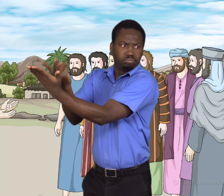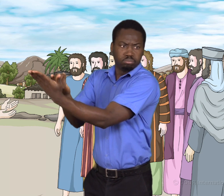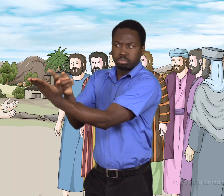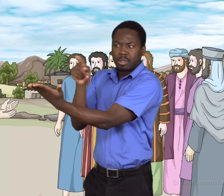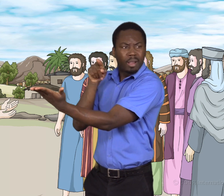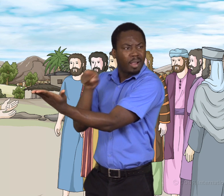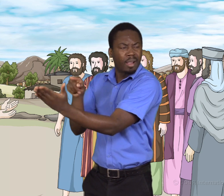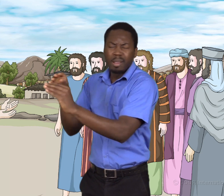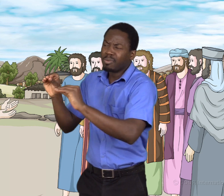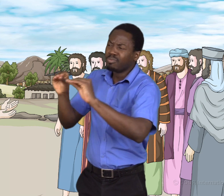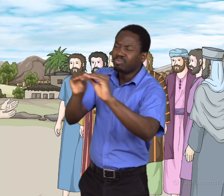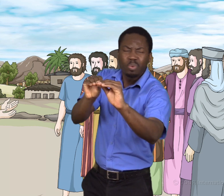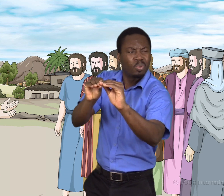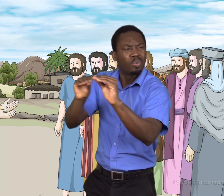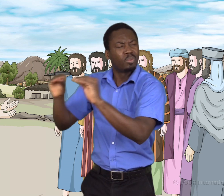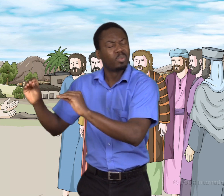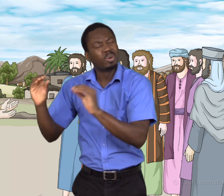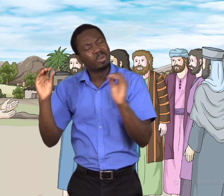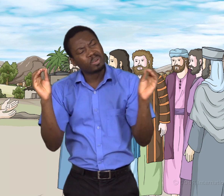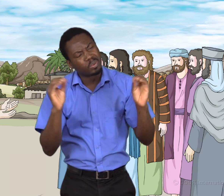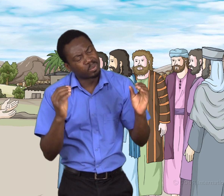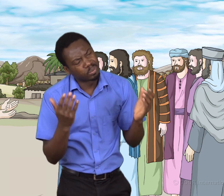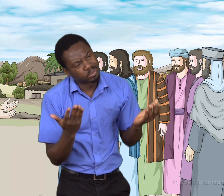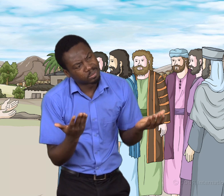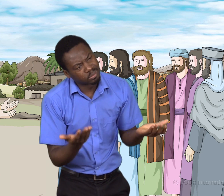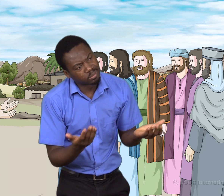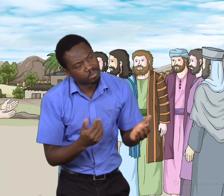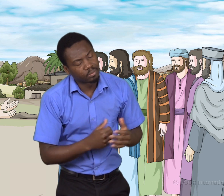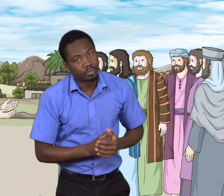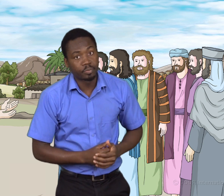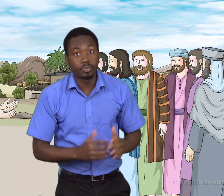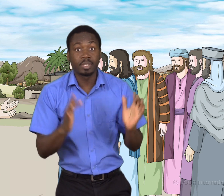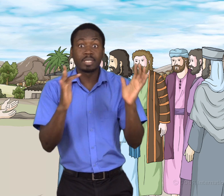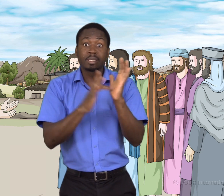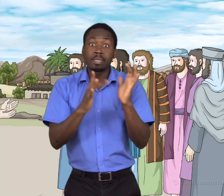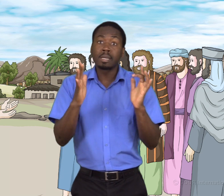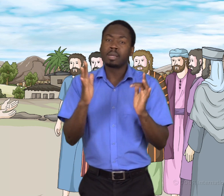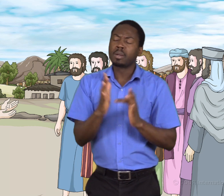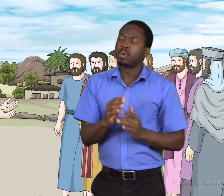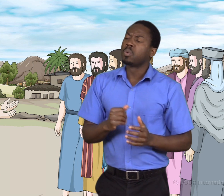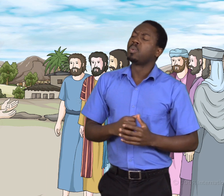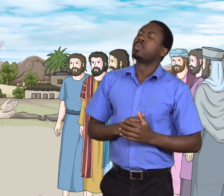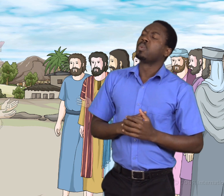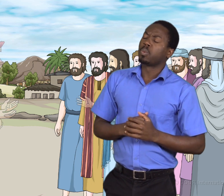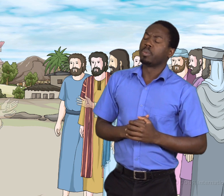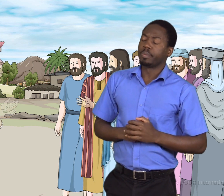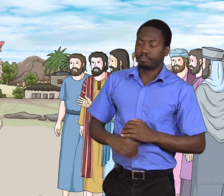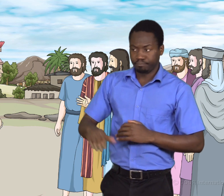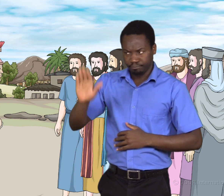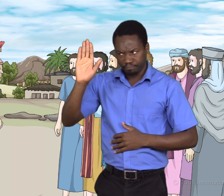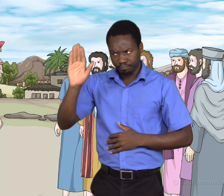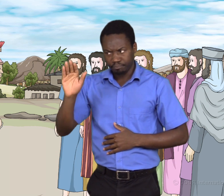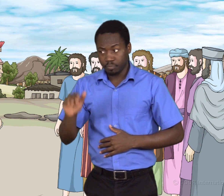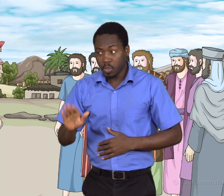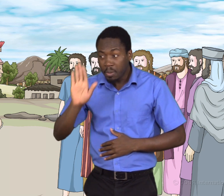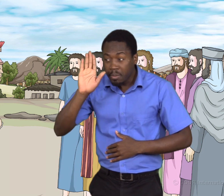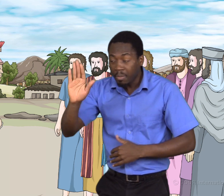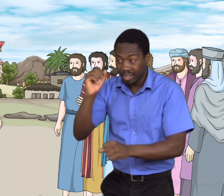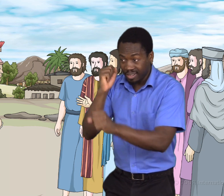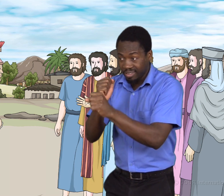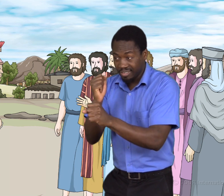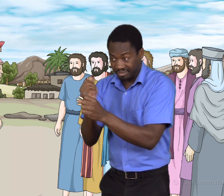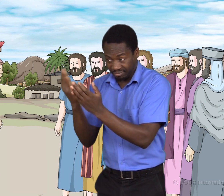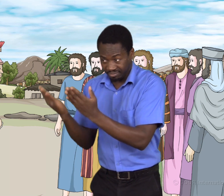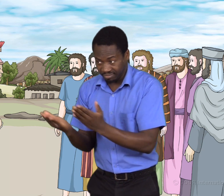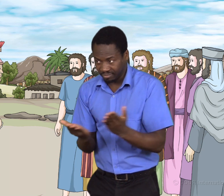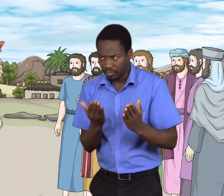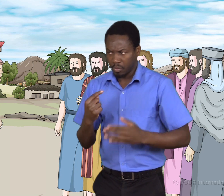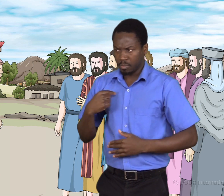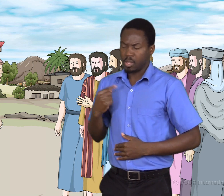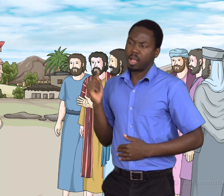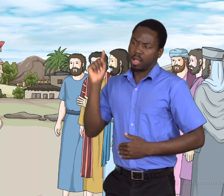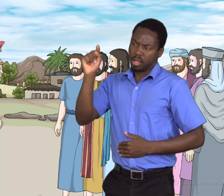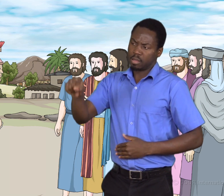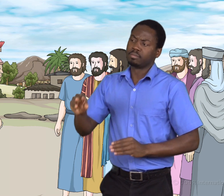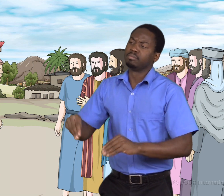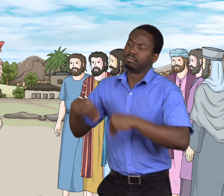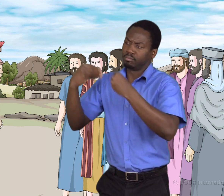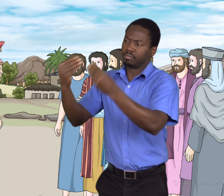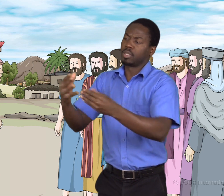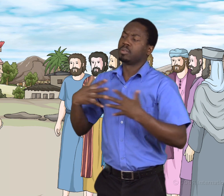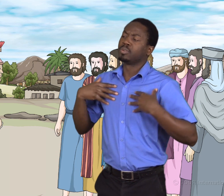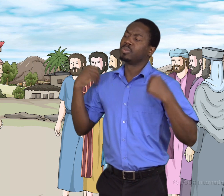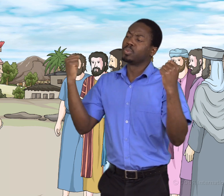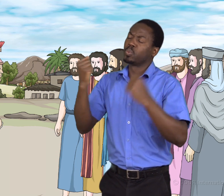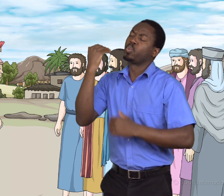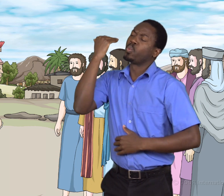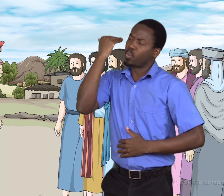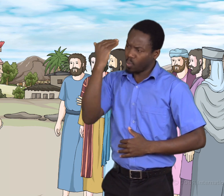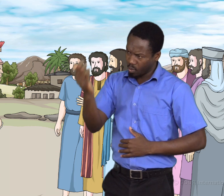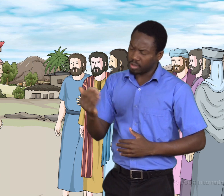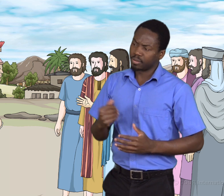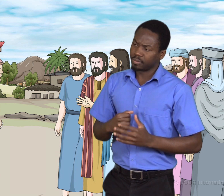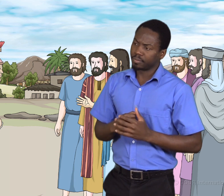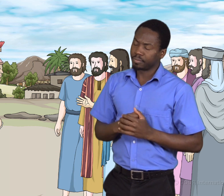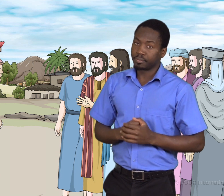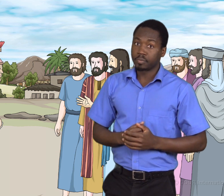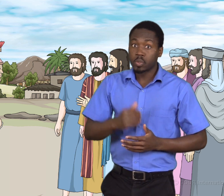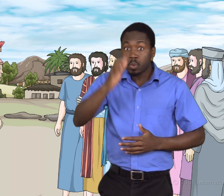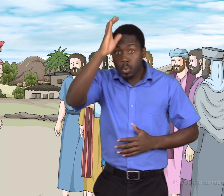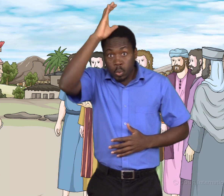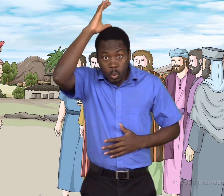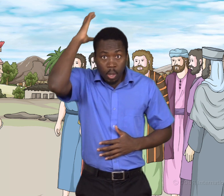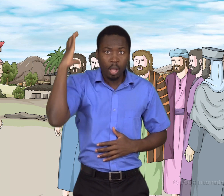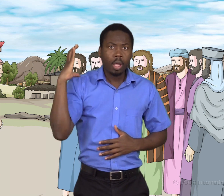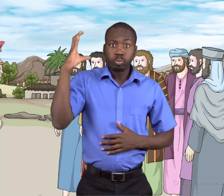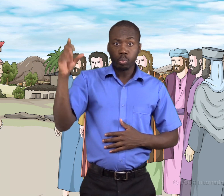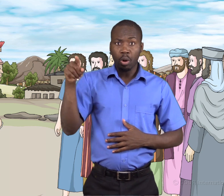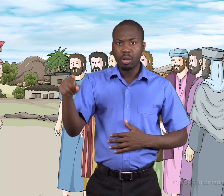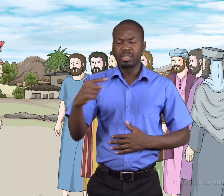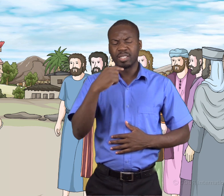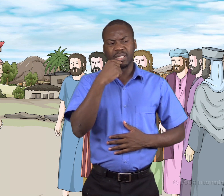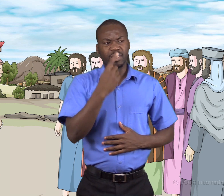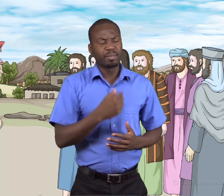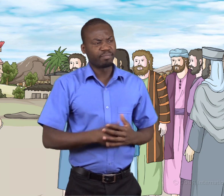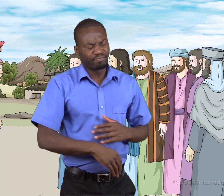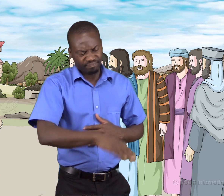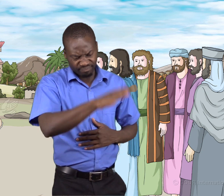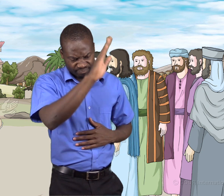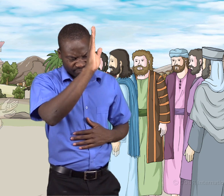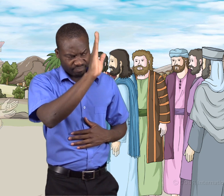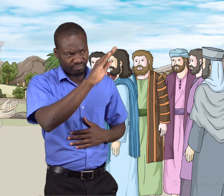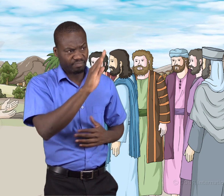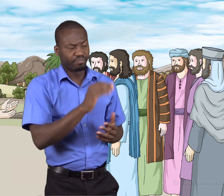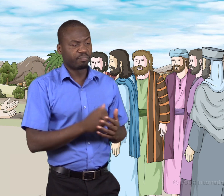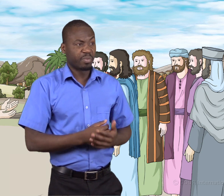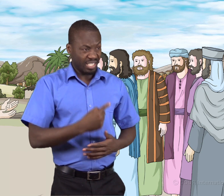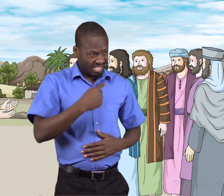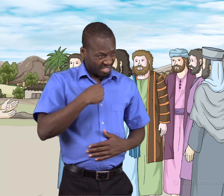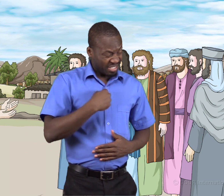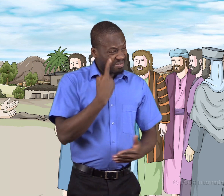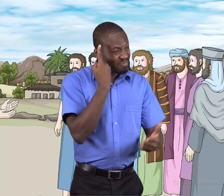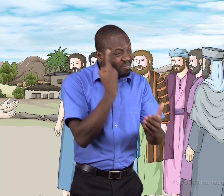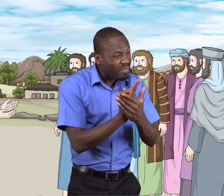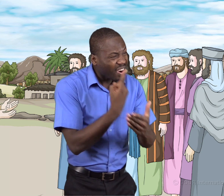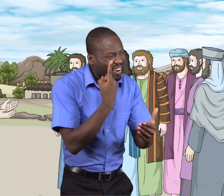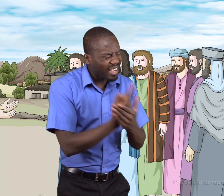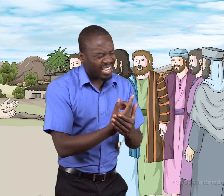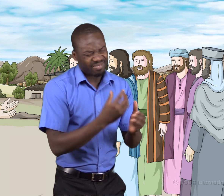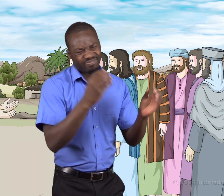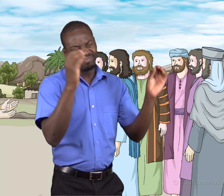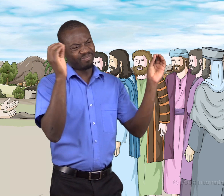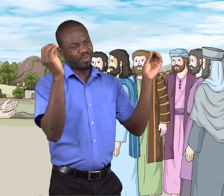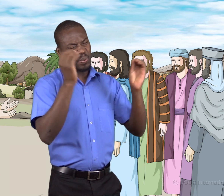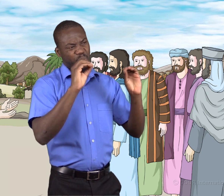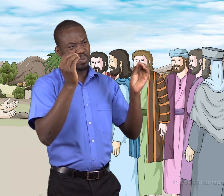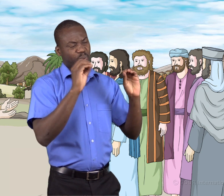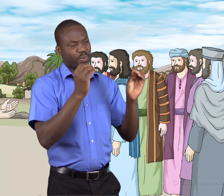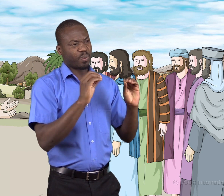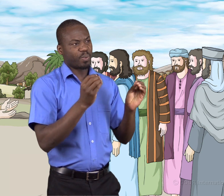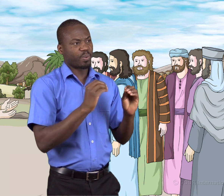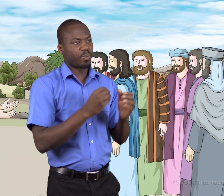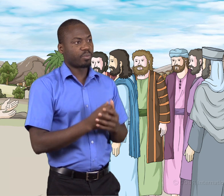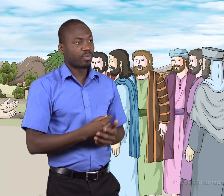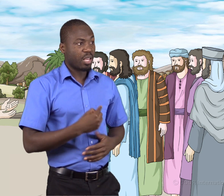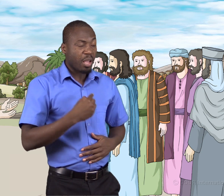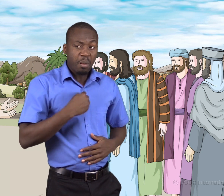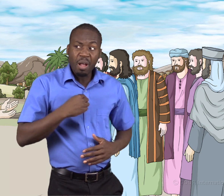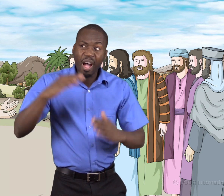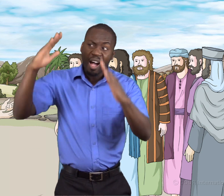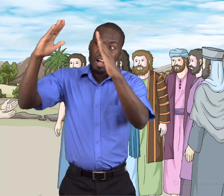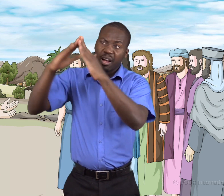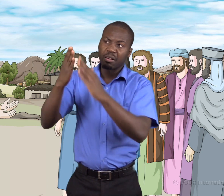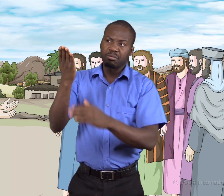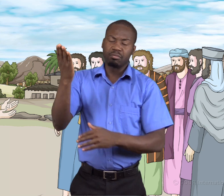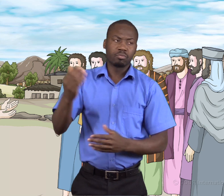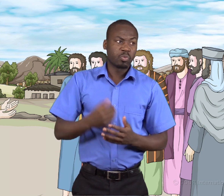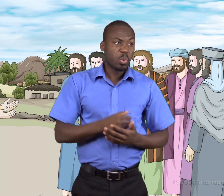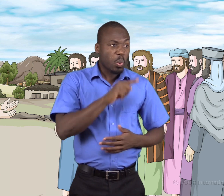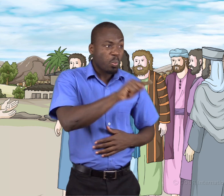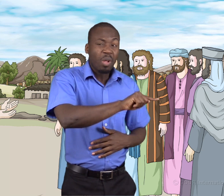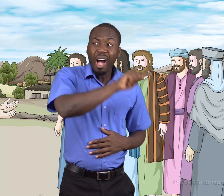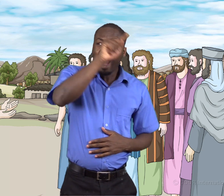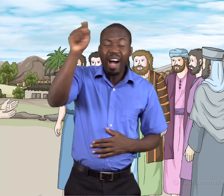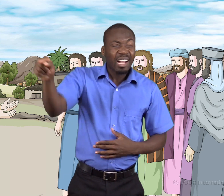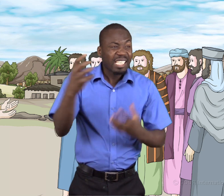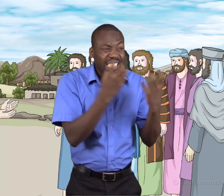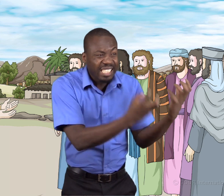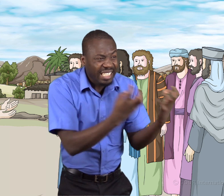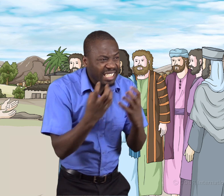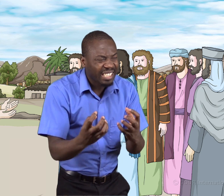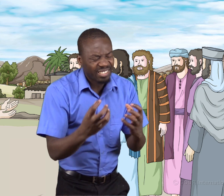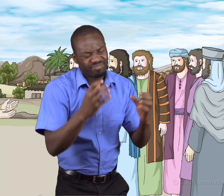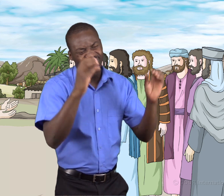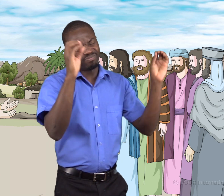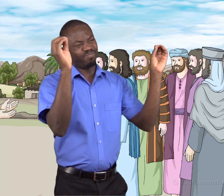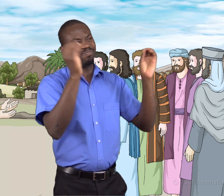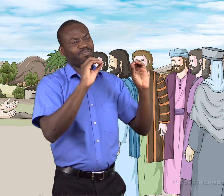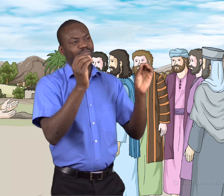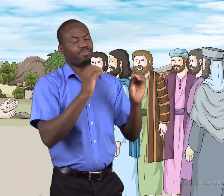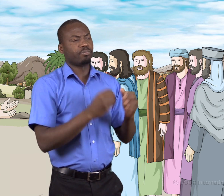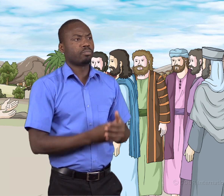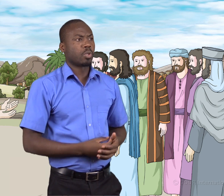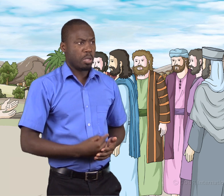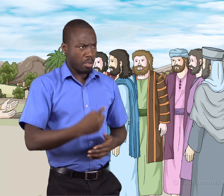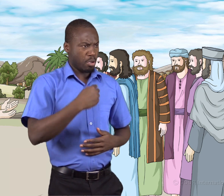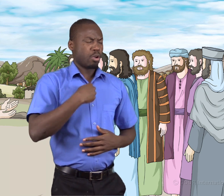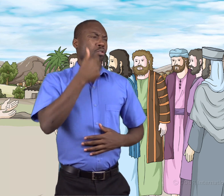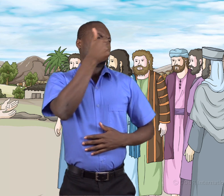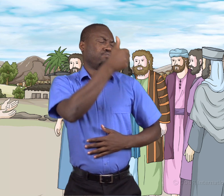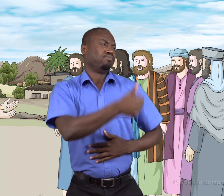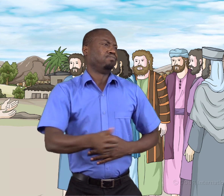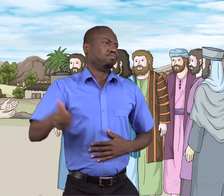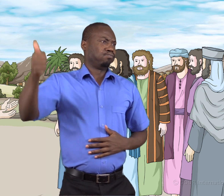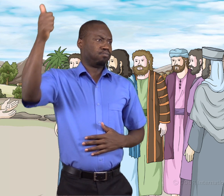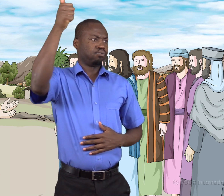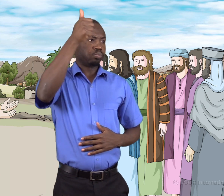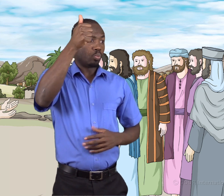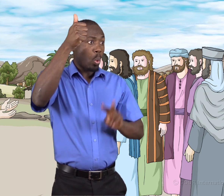The centurion answered, “Lord, I am not worthy to have You come under my roof.